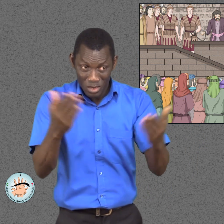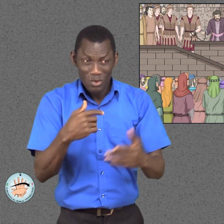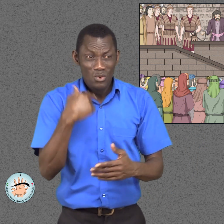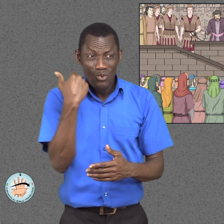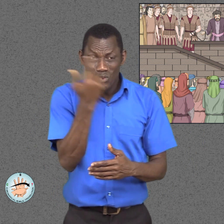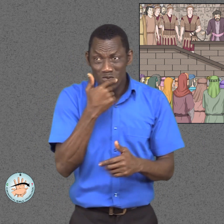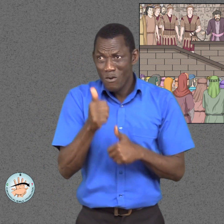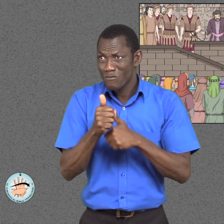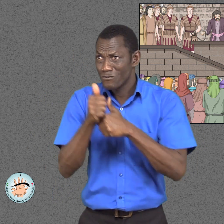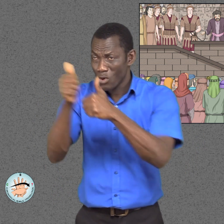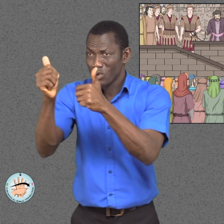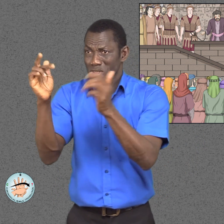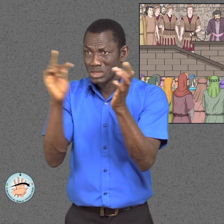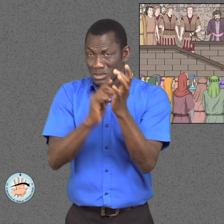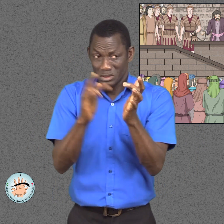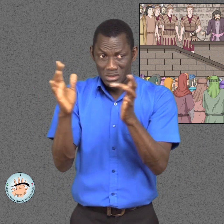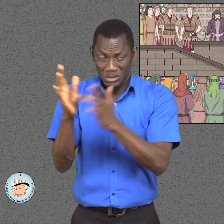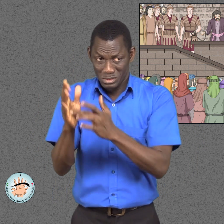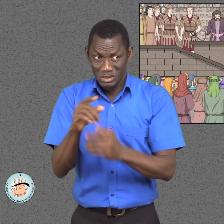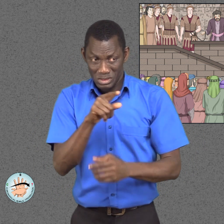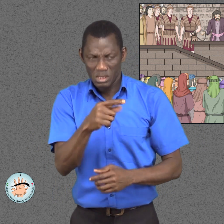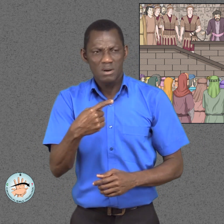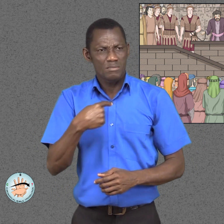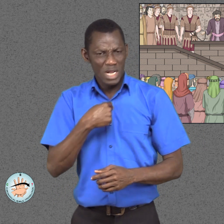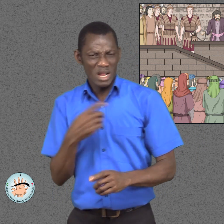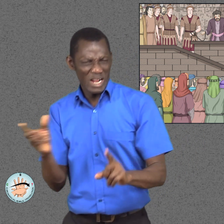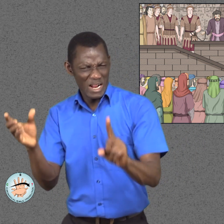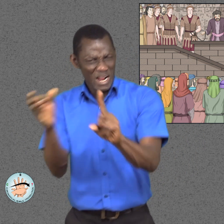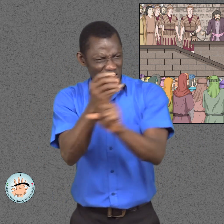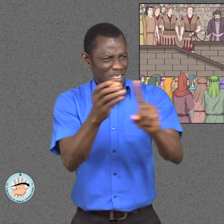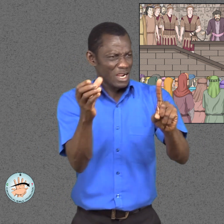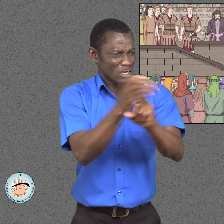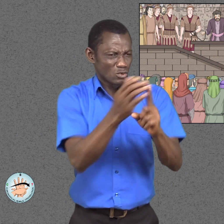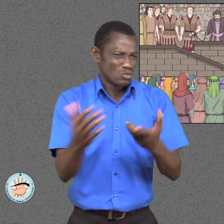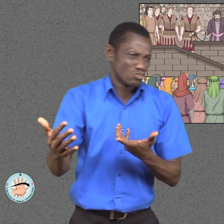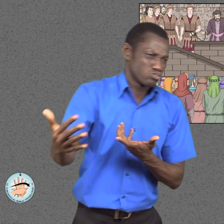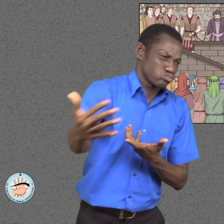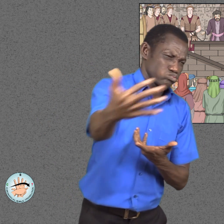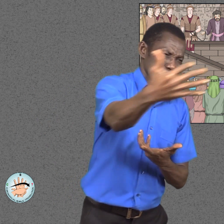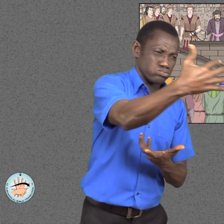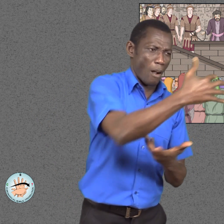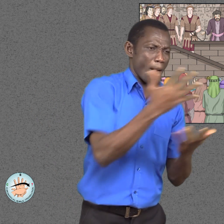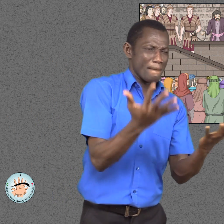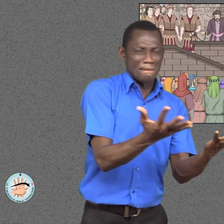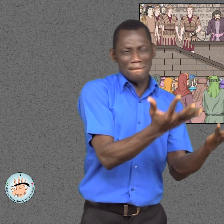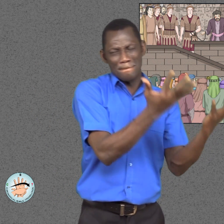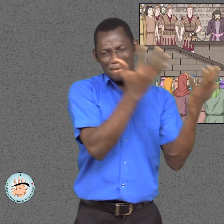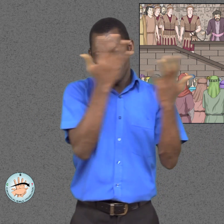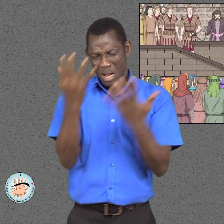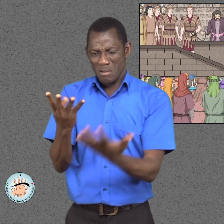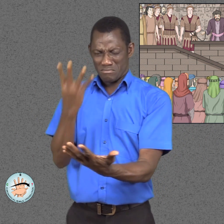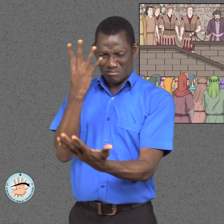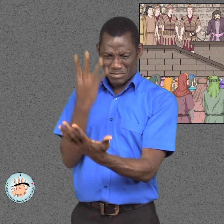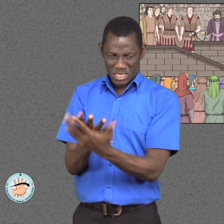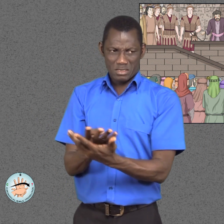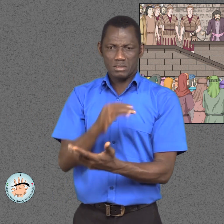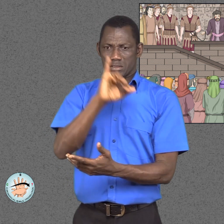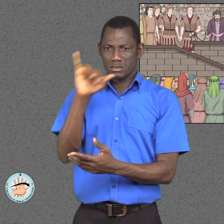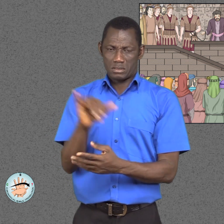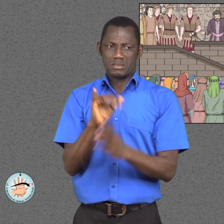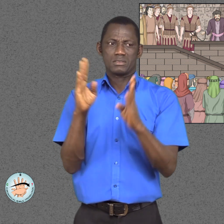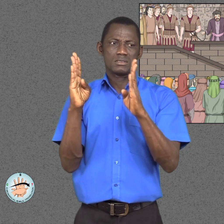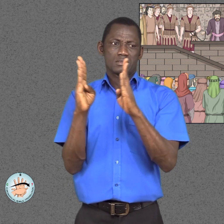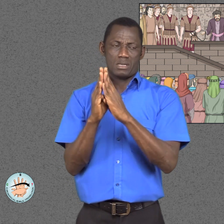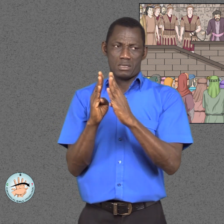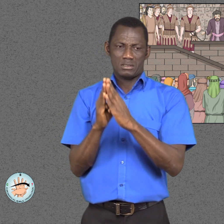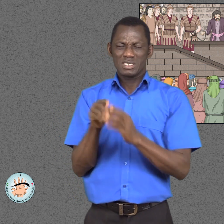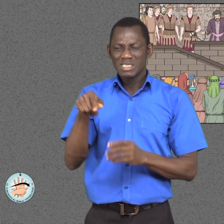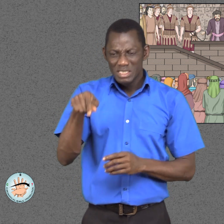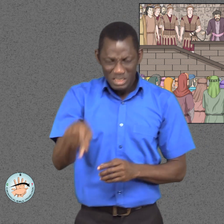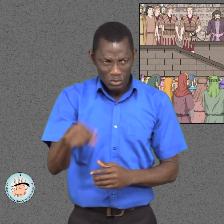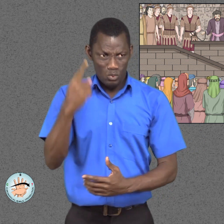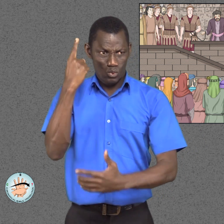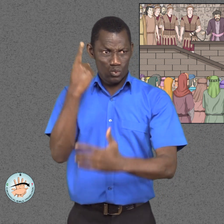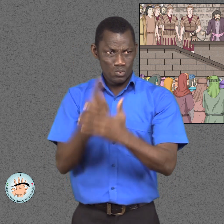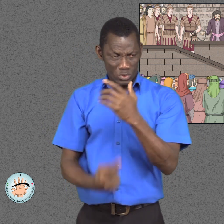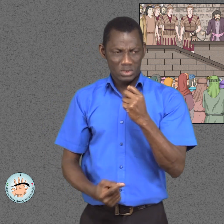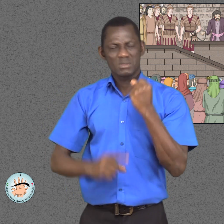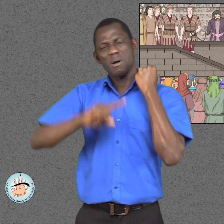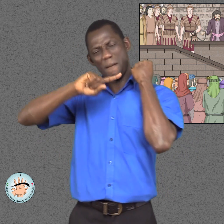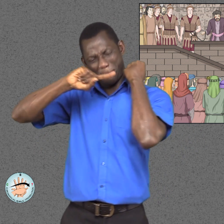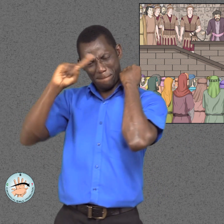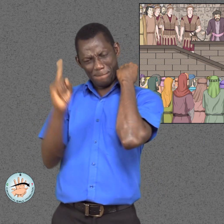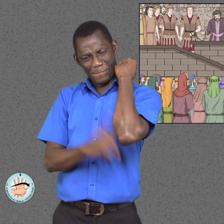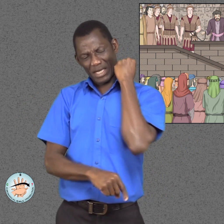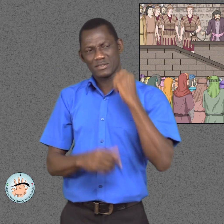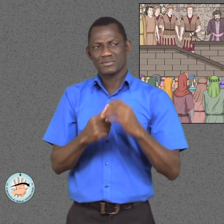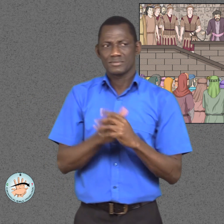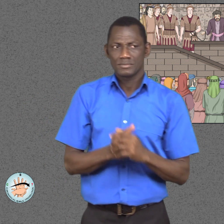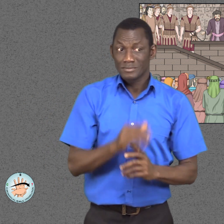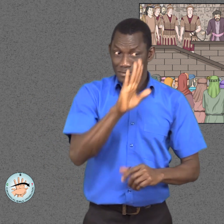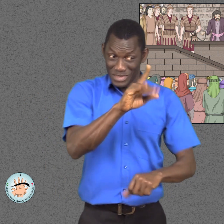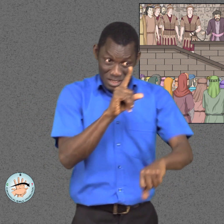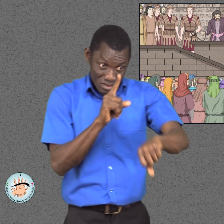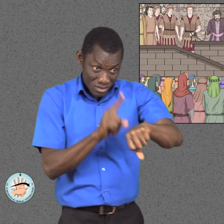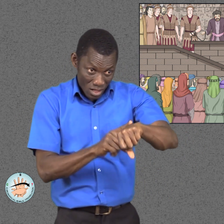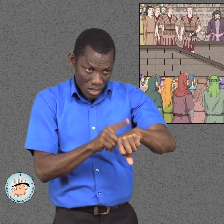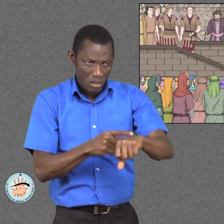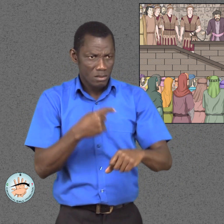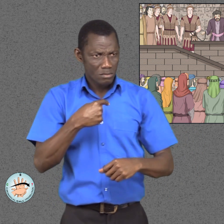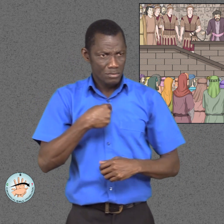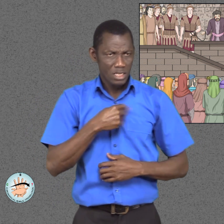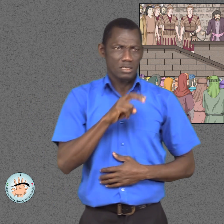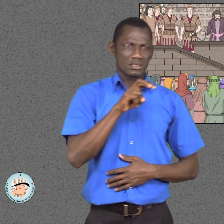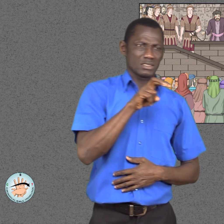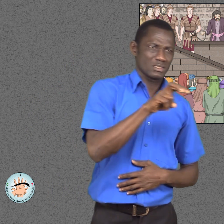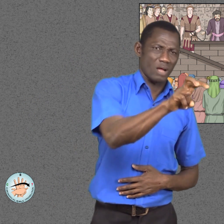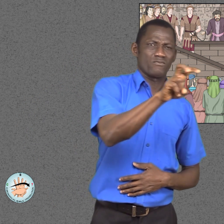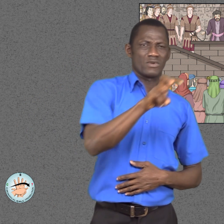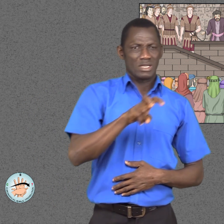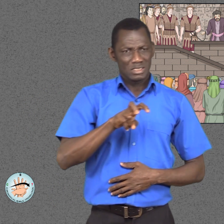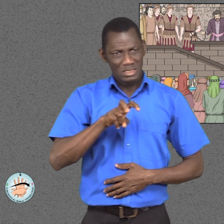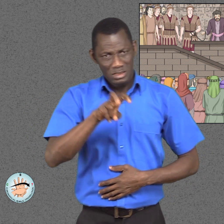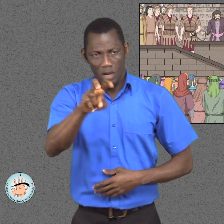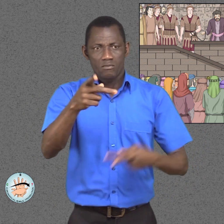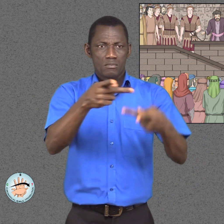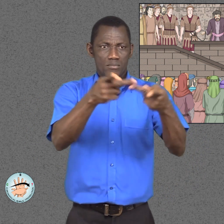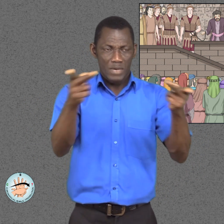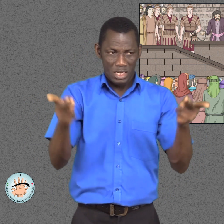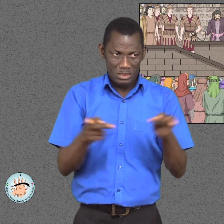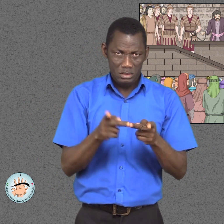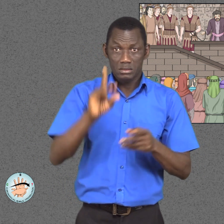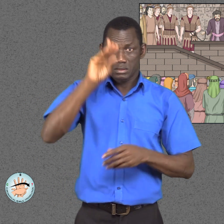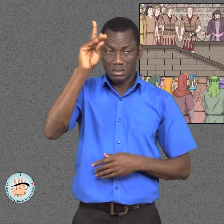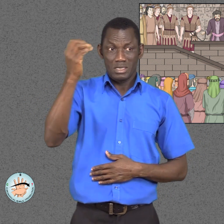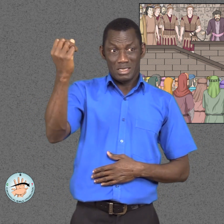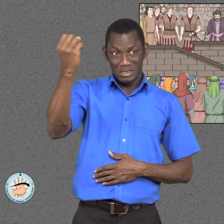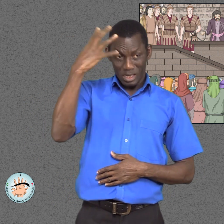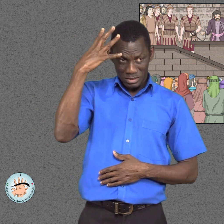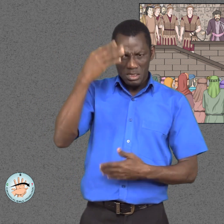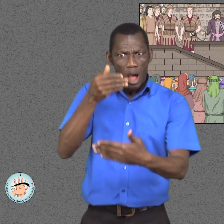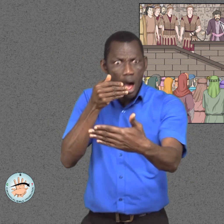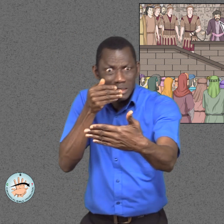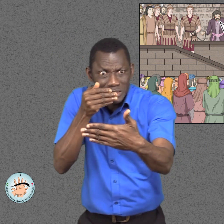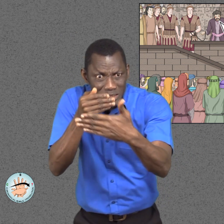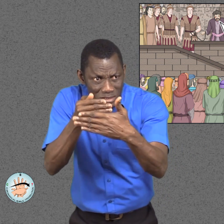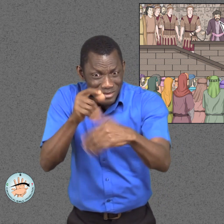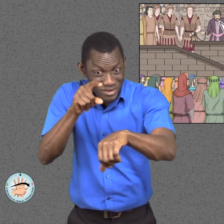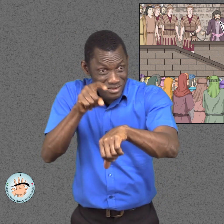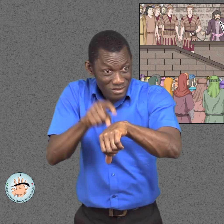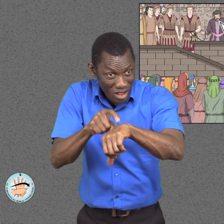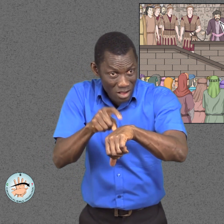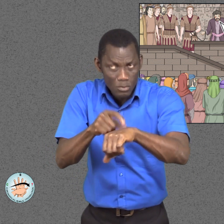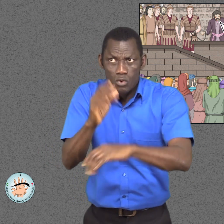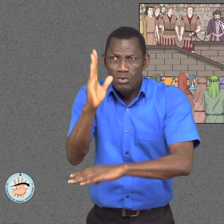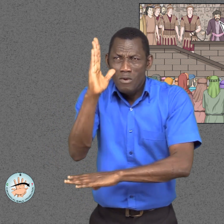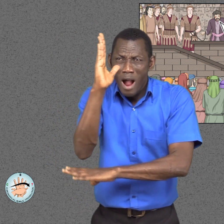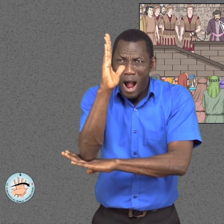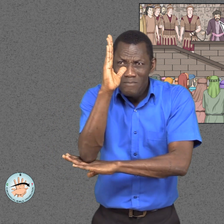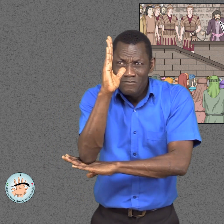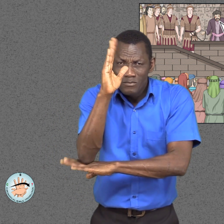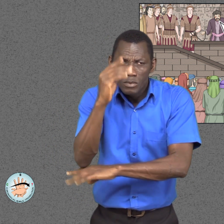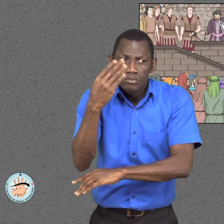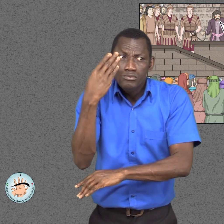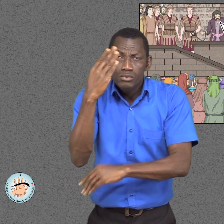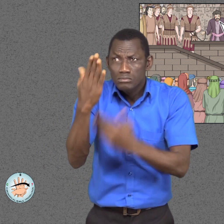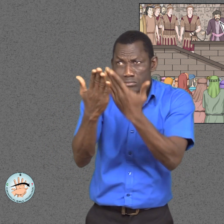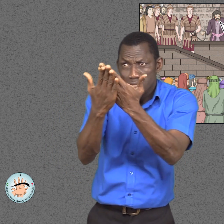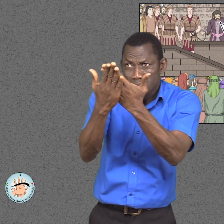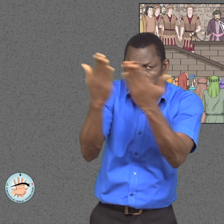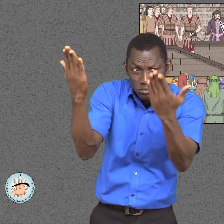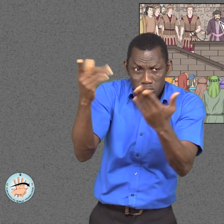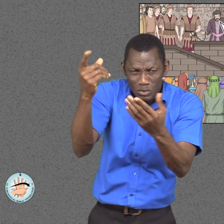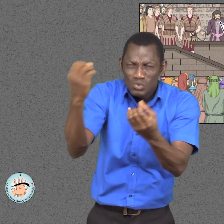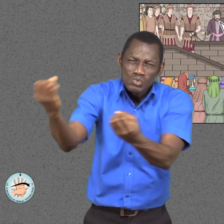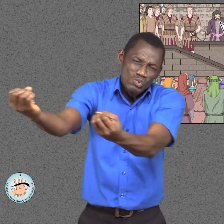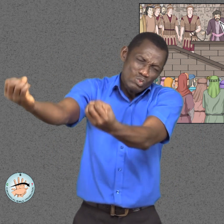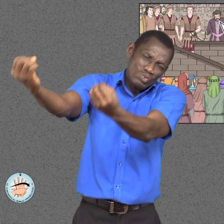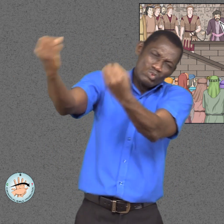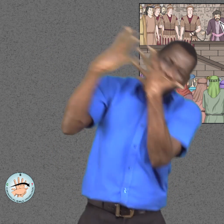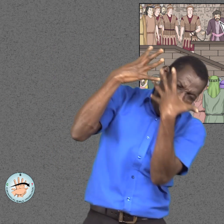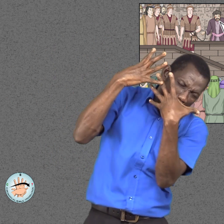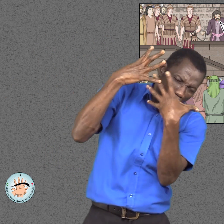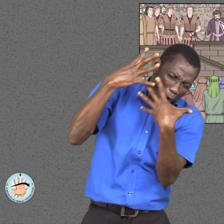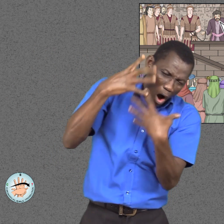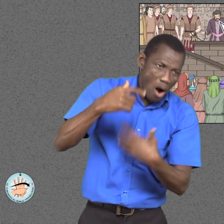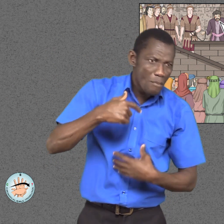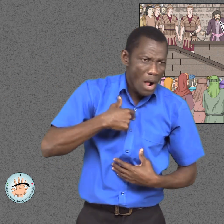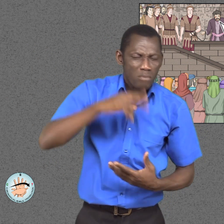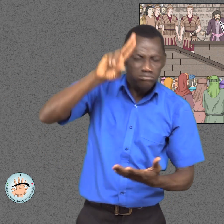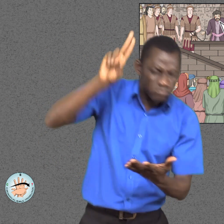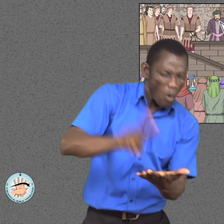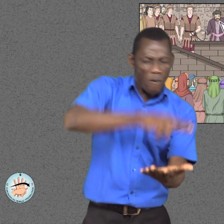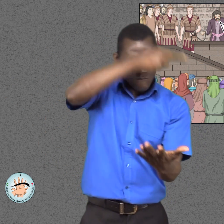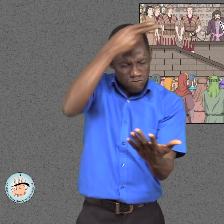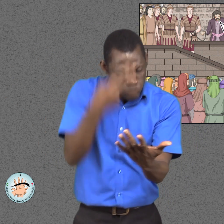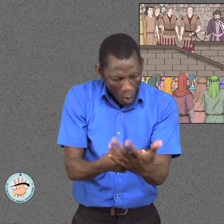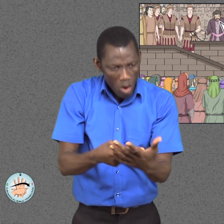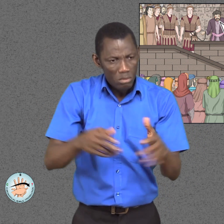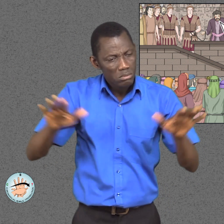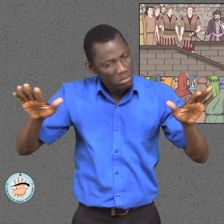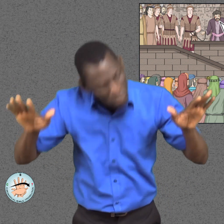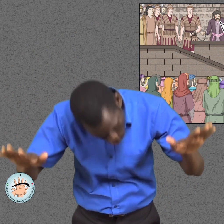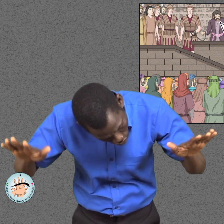About noon as I was approaching Damascus, suddenly a bright light from heaven flashed around me.